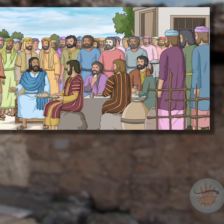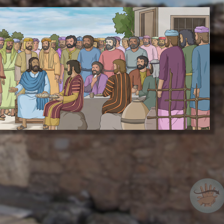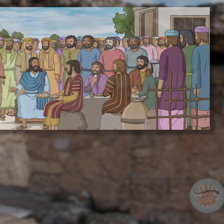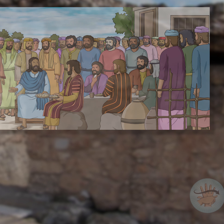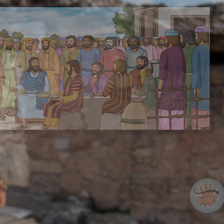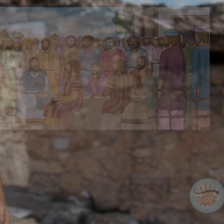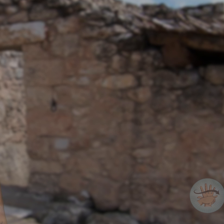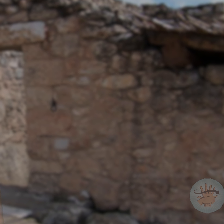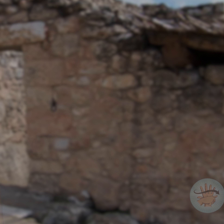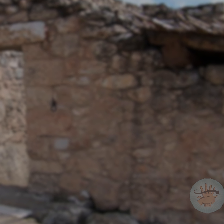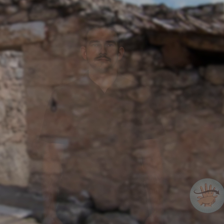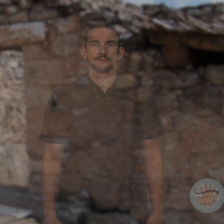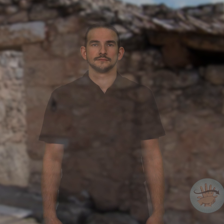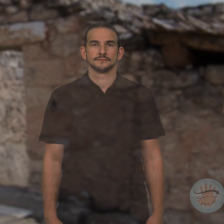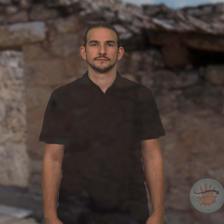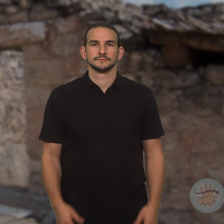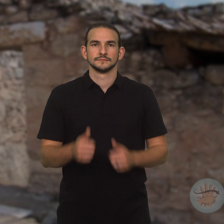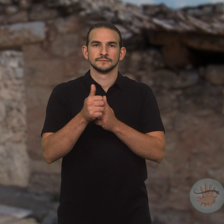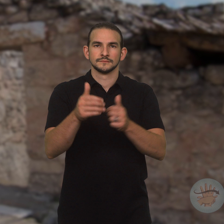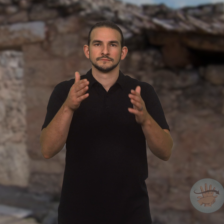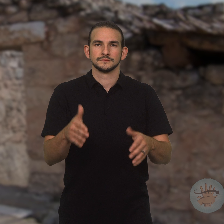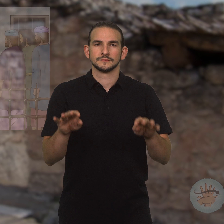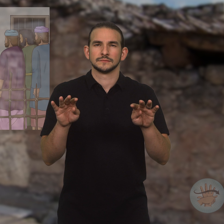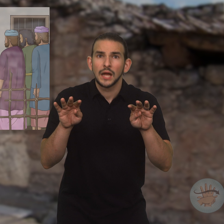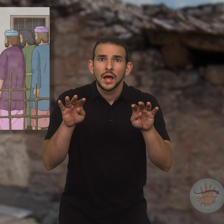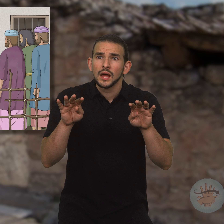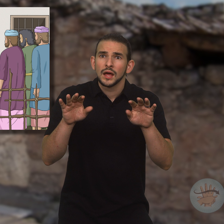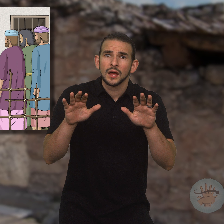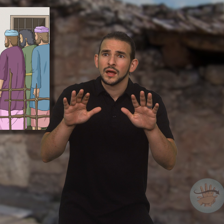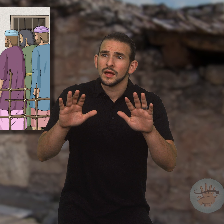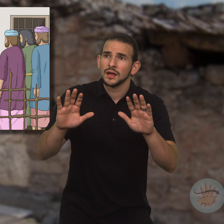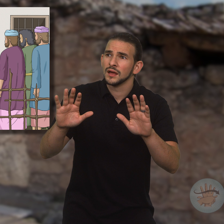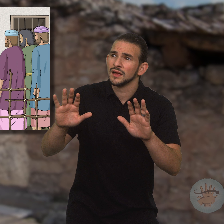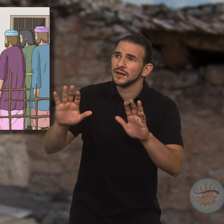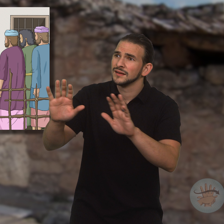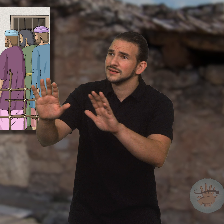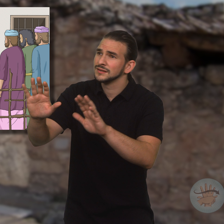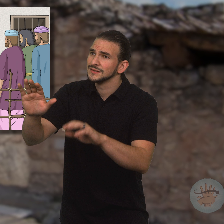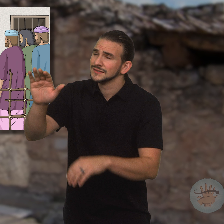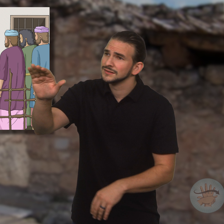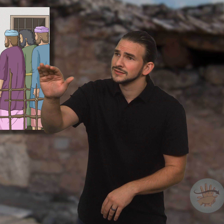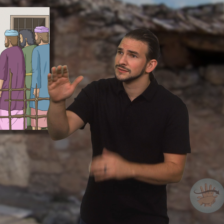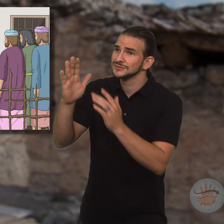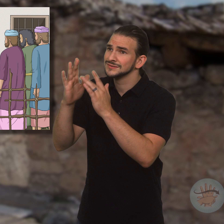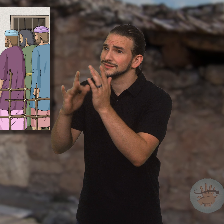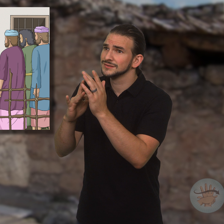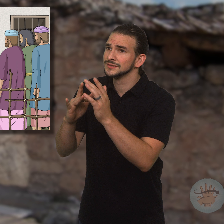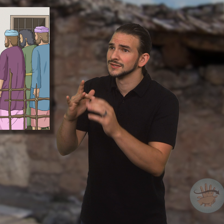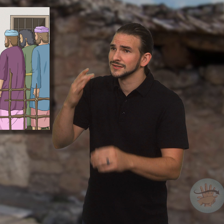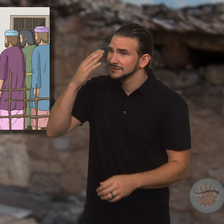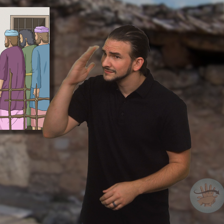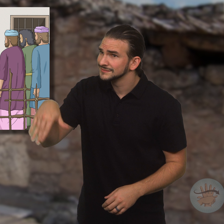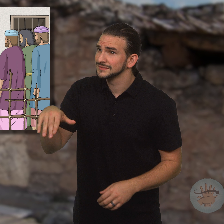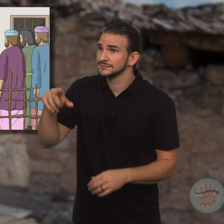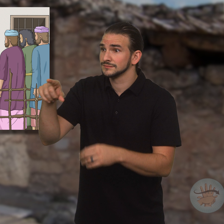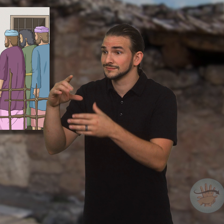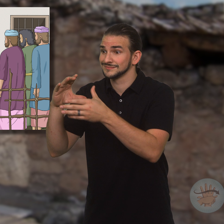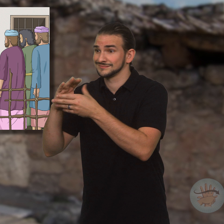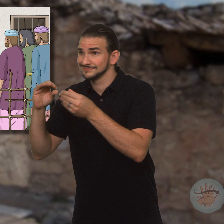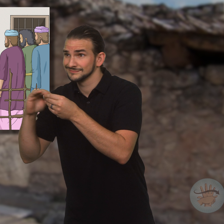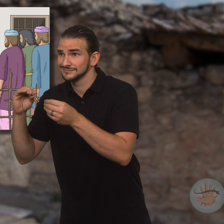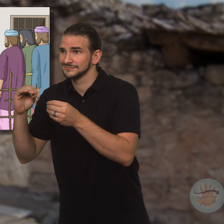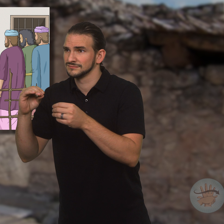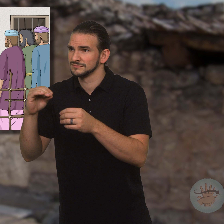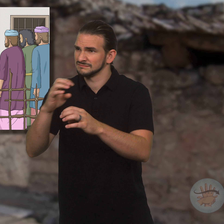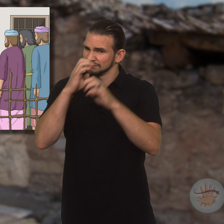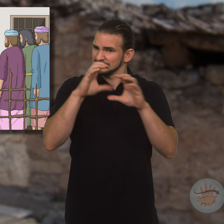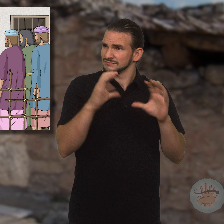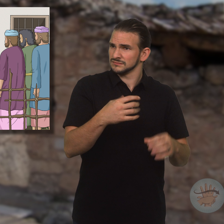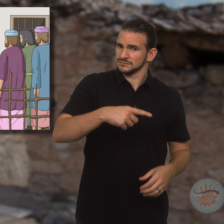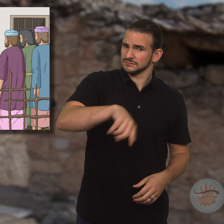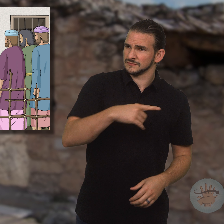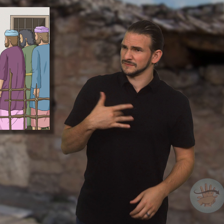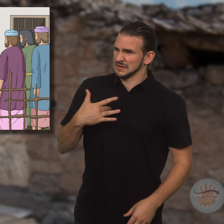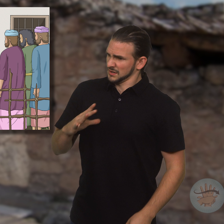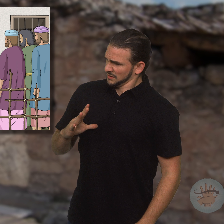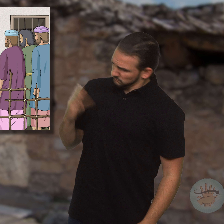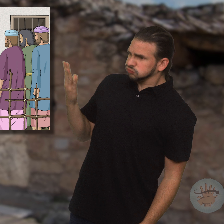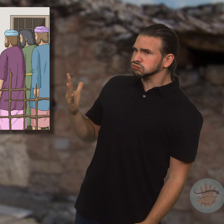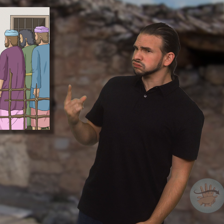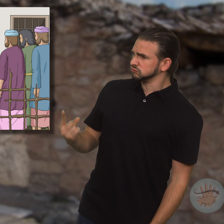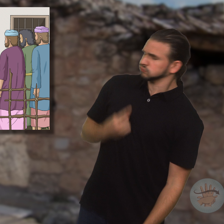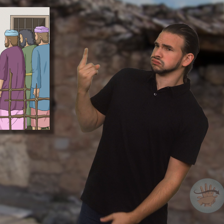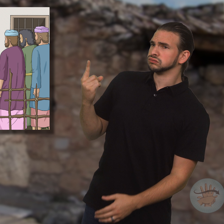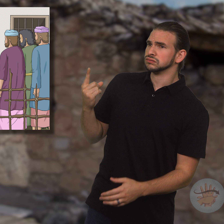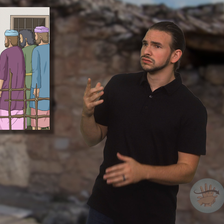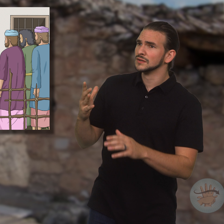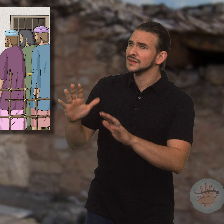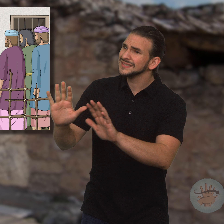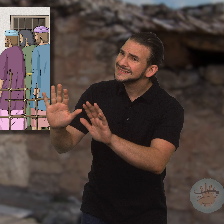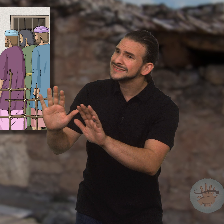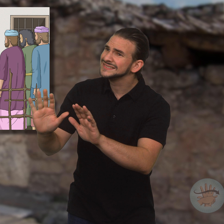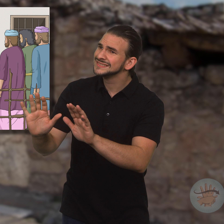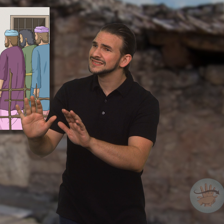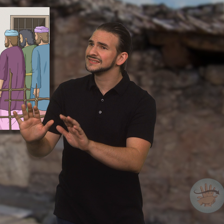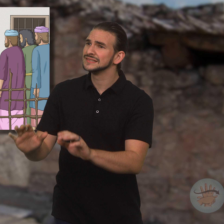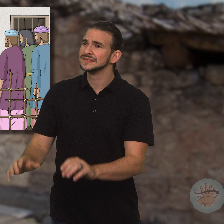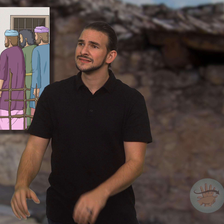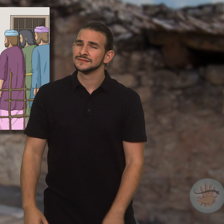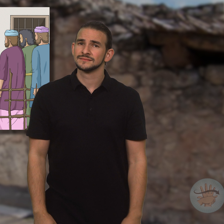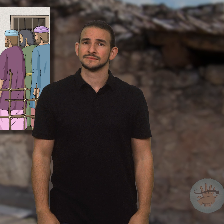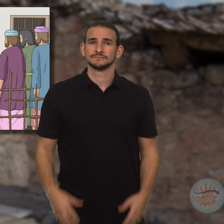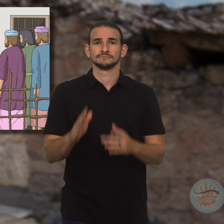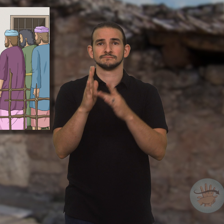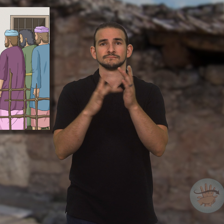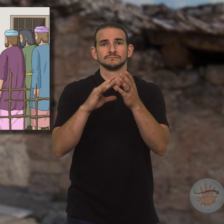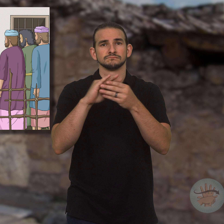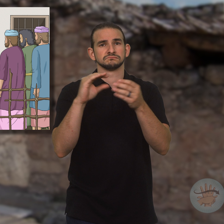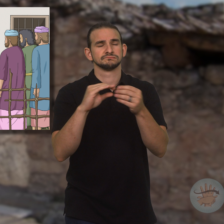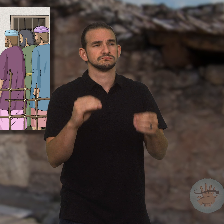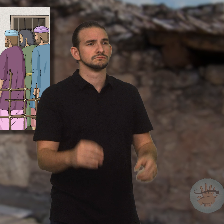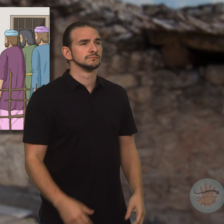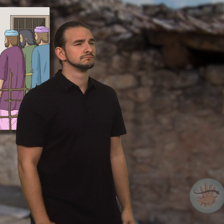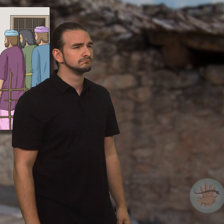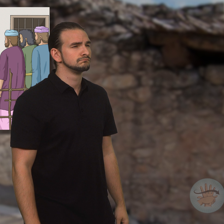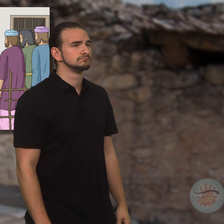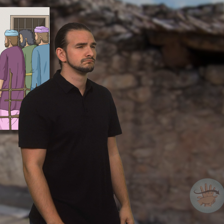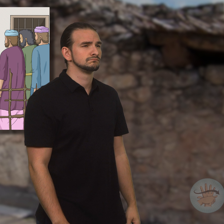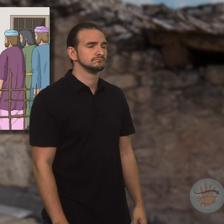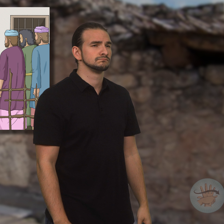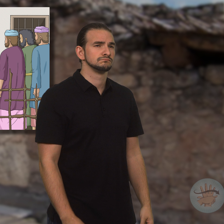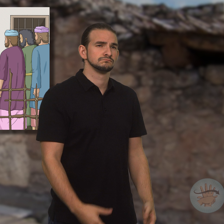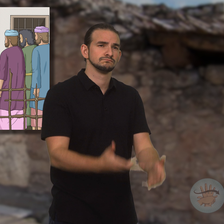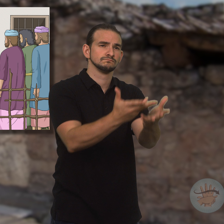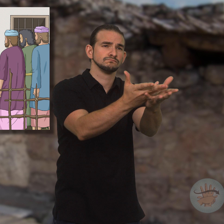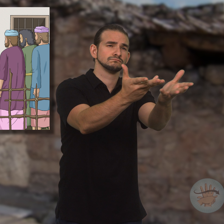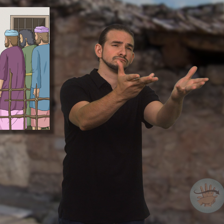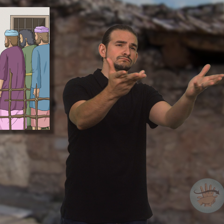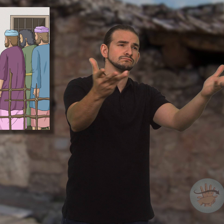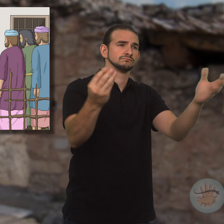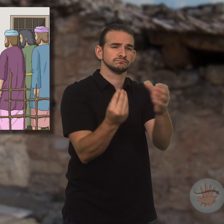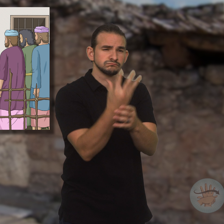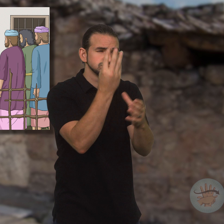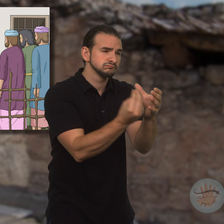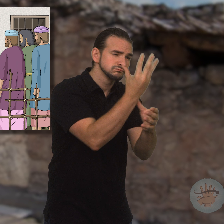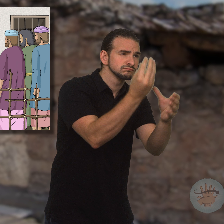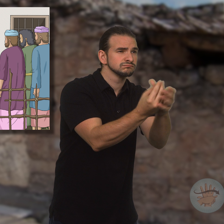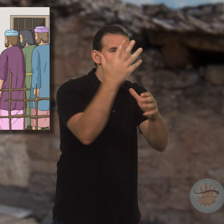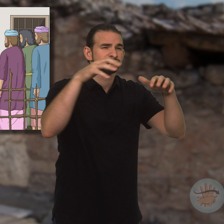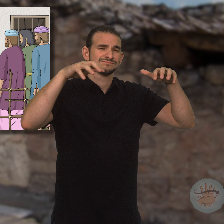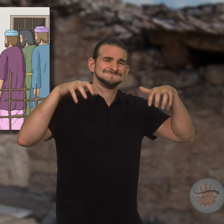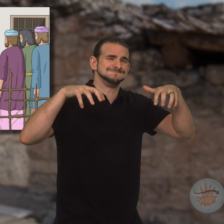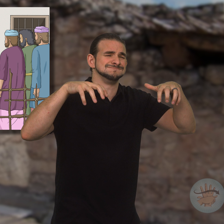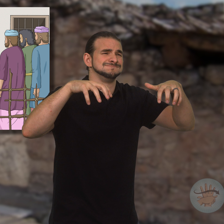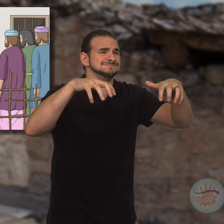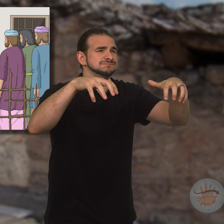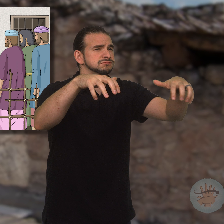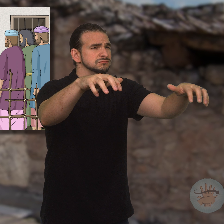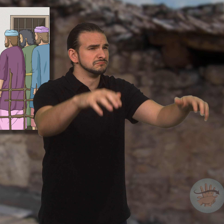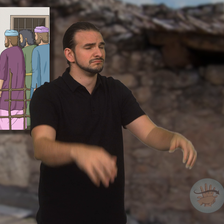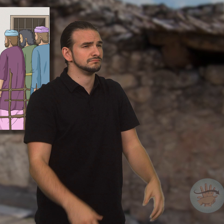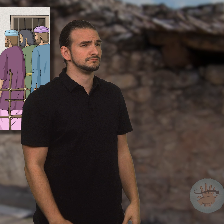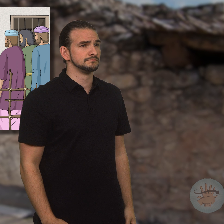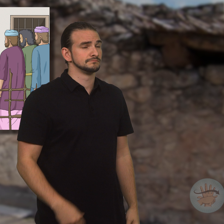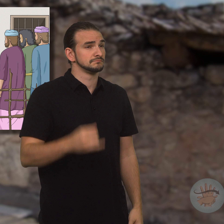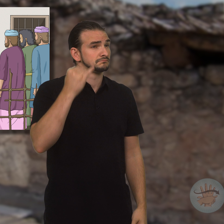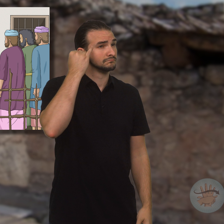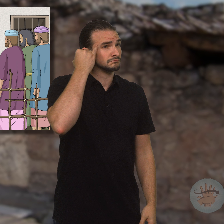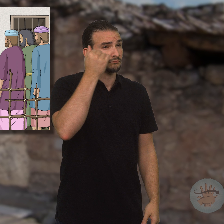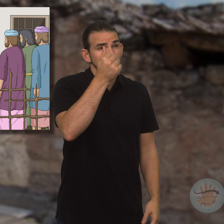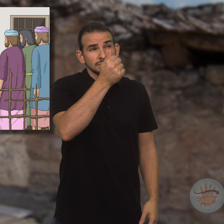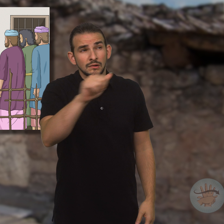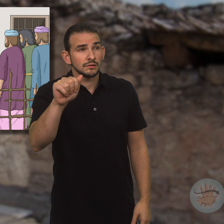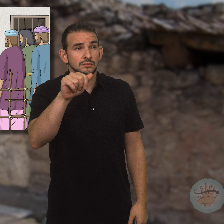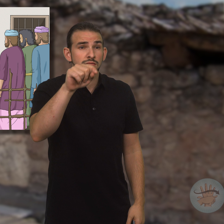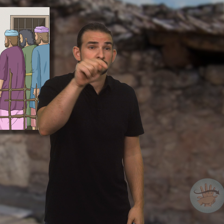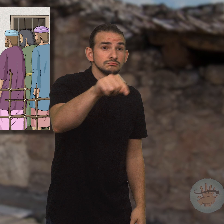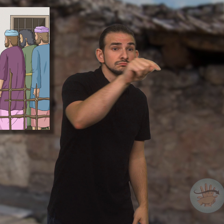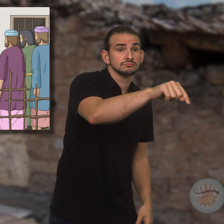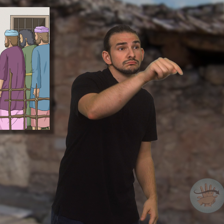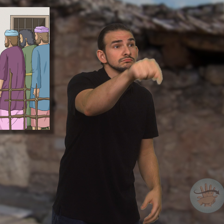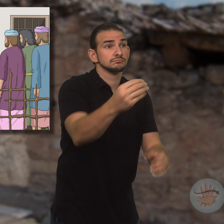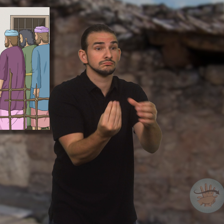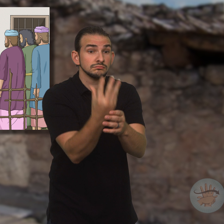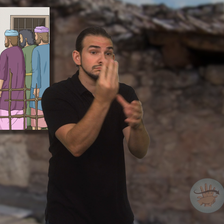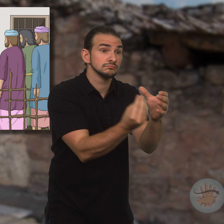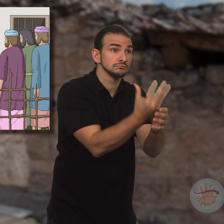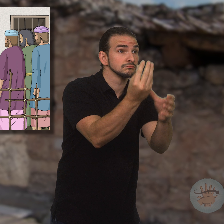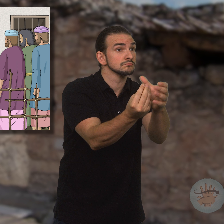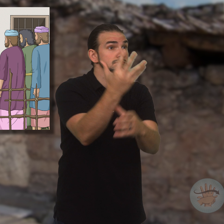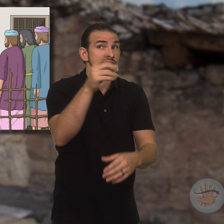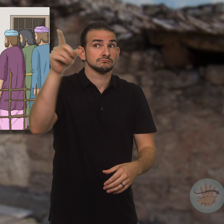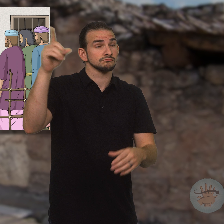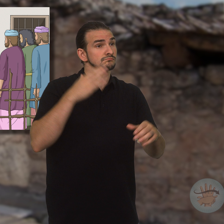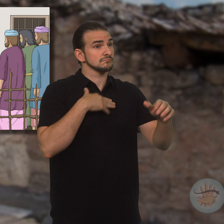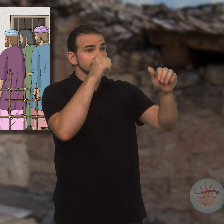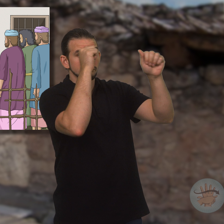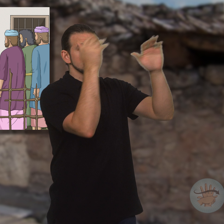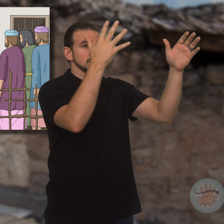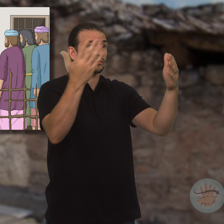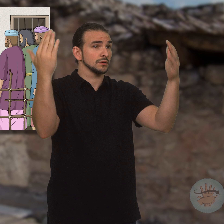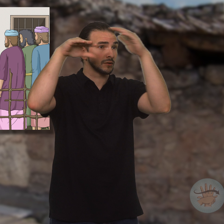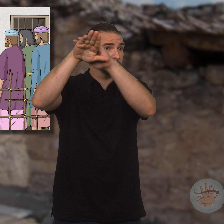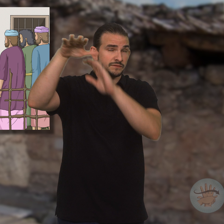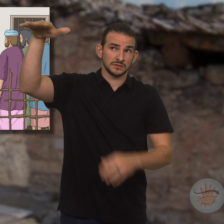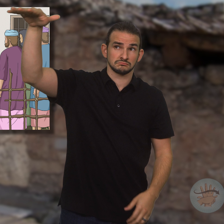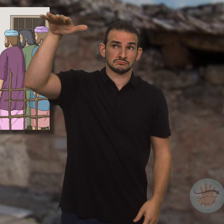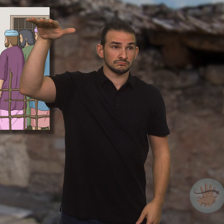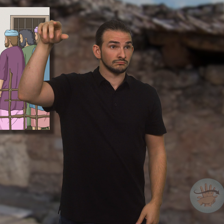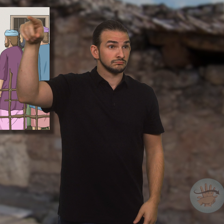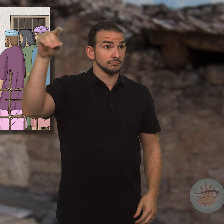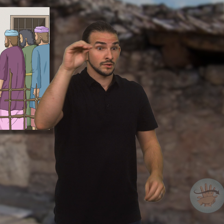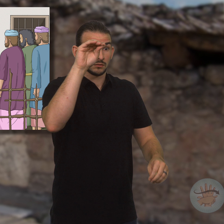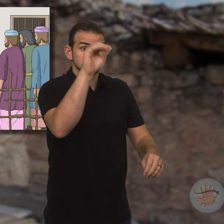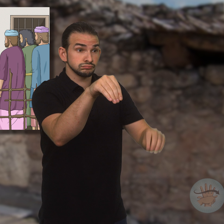Then the disciples came to Him and said, “Are You aware that the Pharisees were offended when they heard this?”